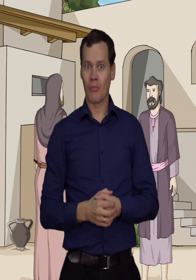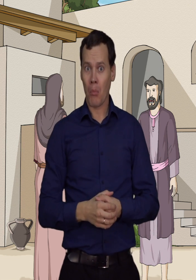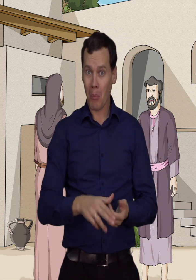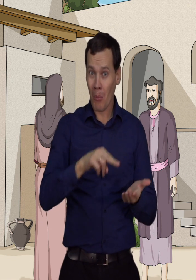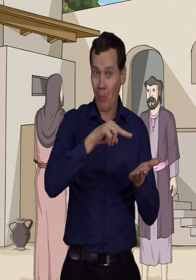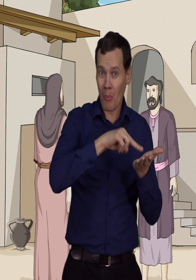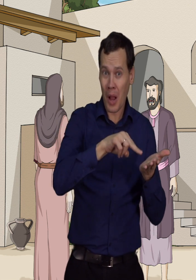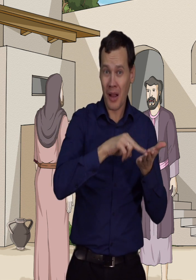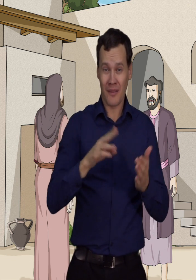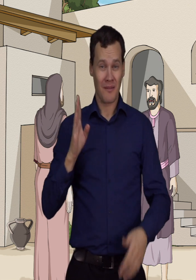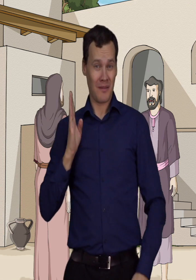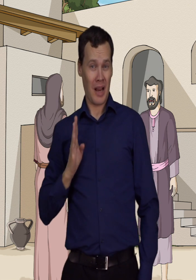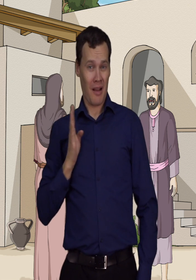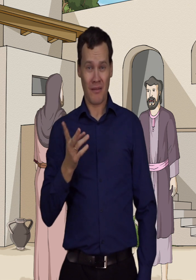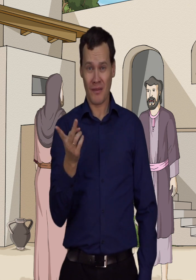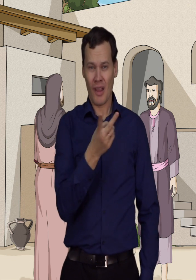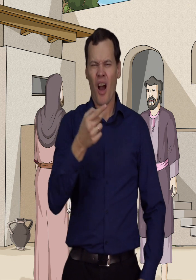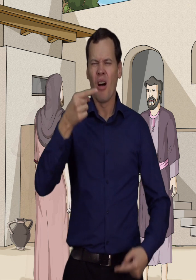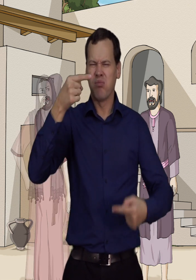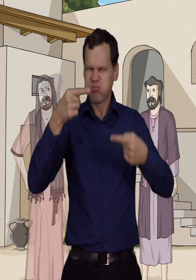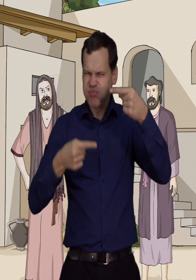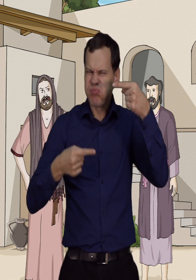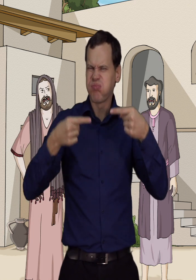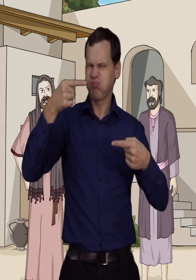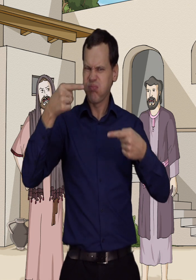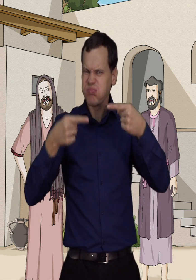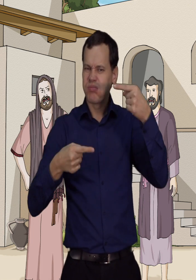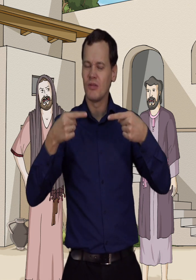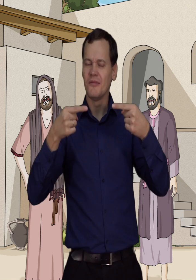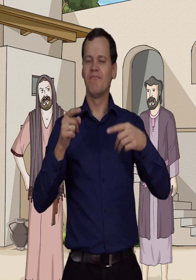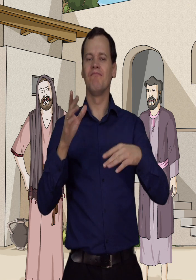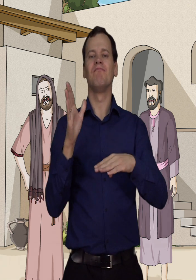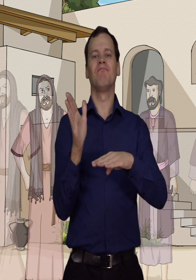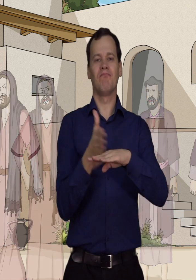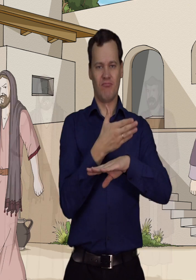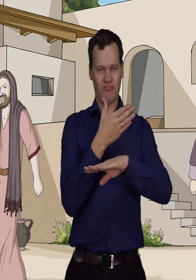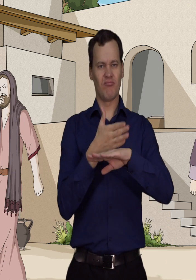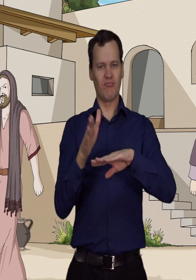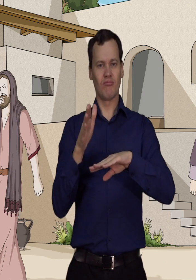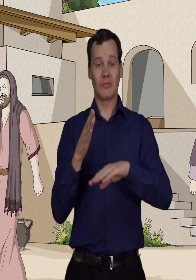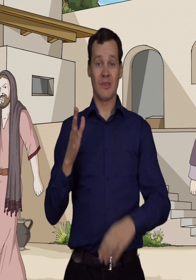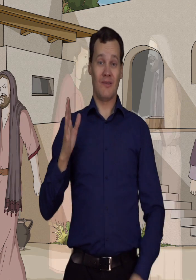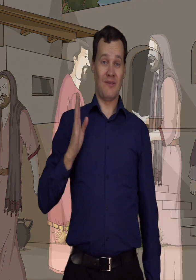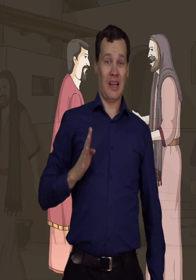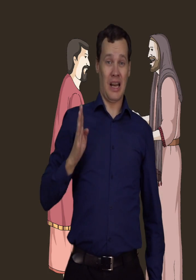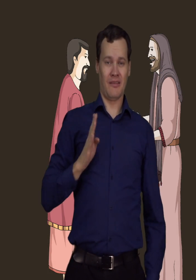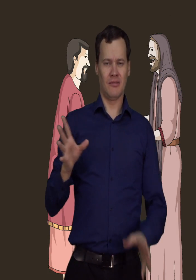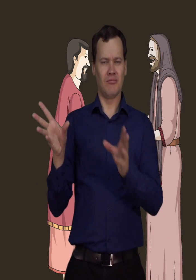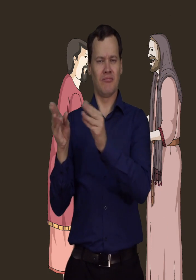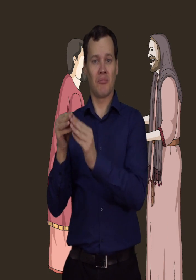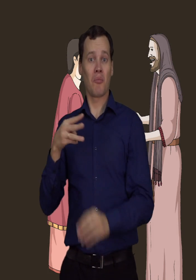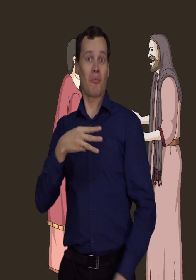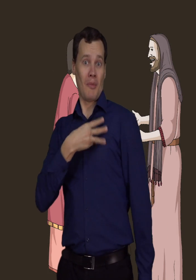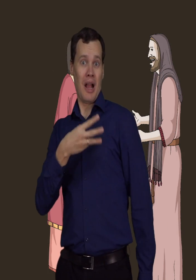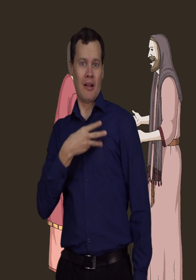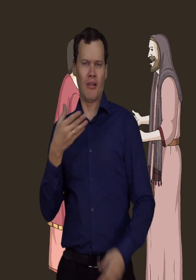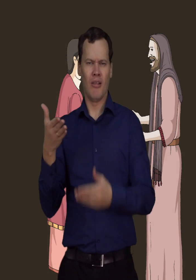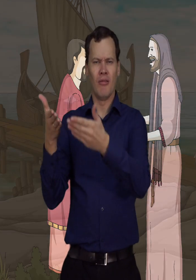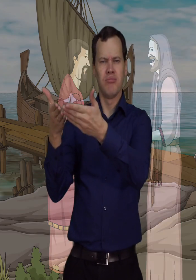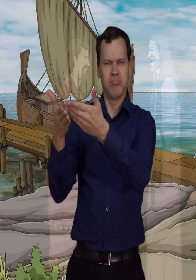Their disagreement was so sharp that they parted company.